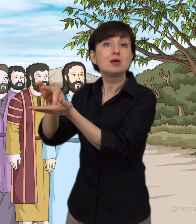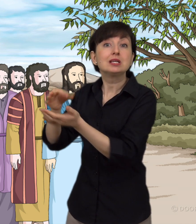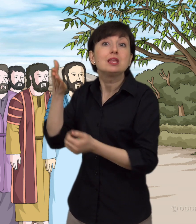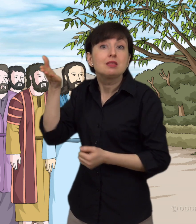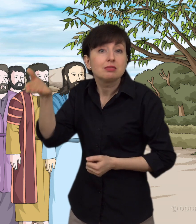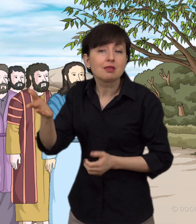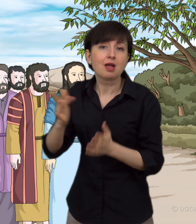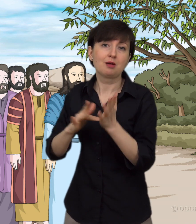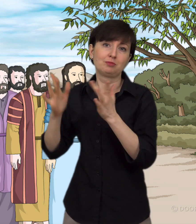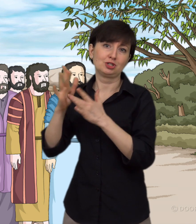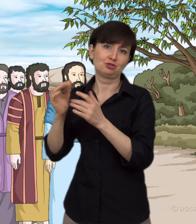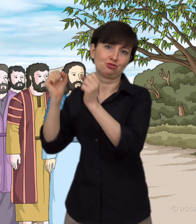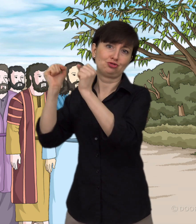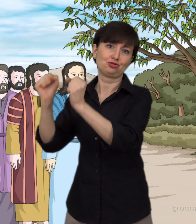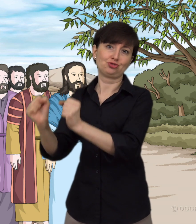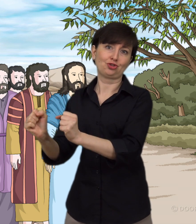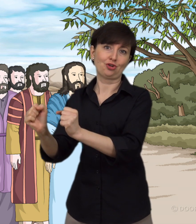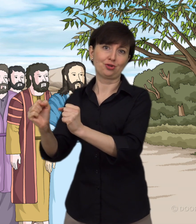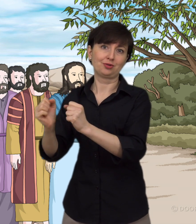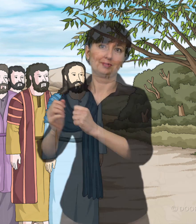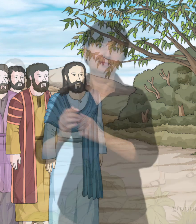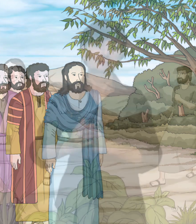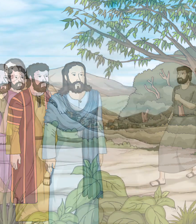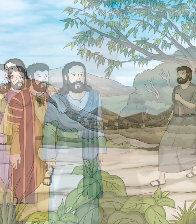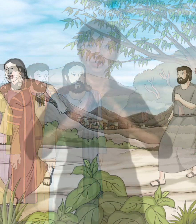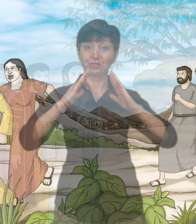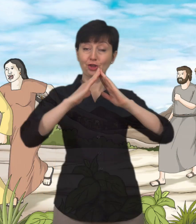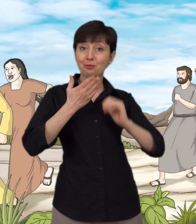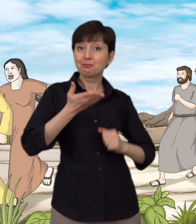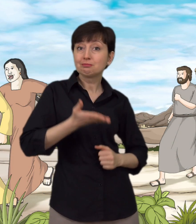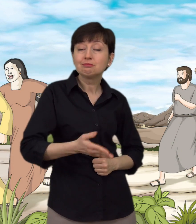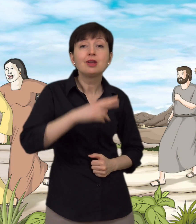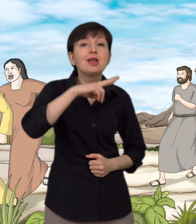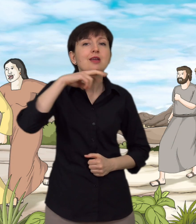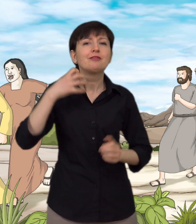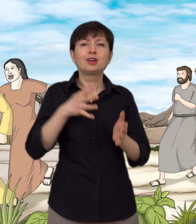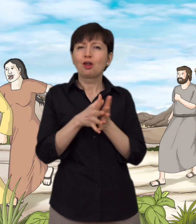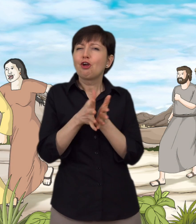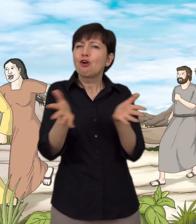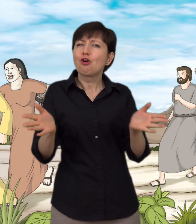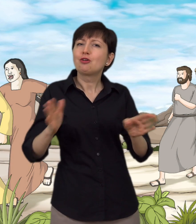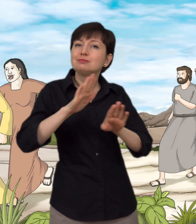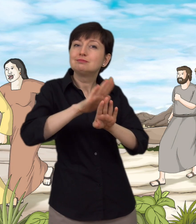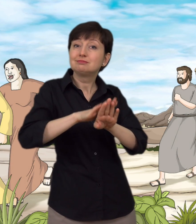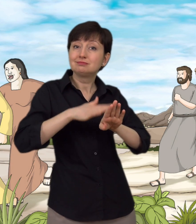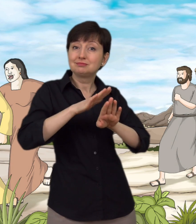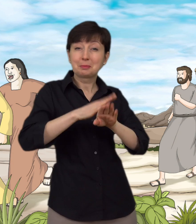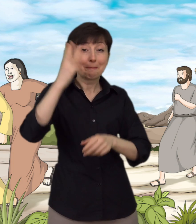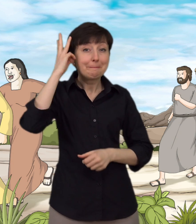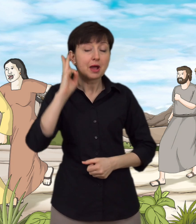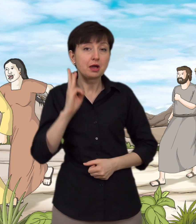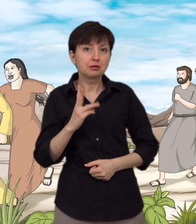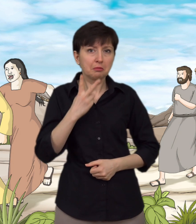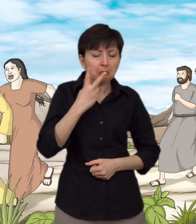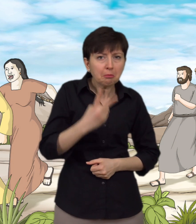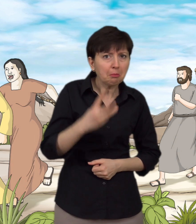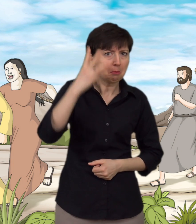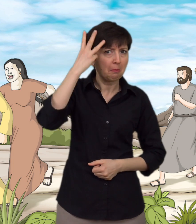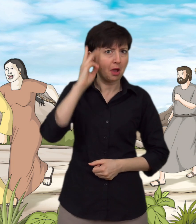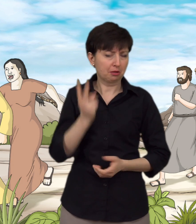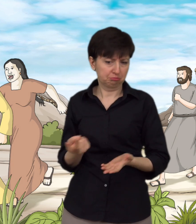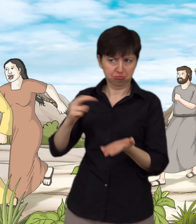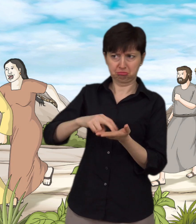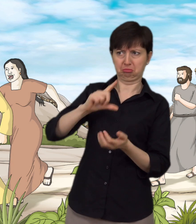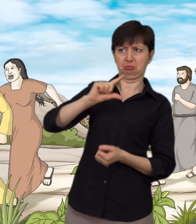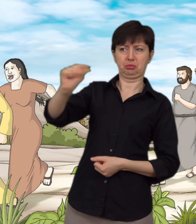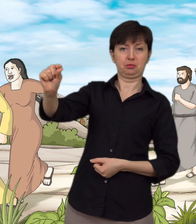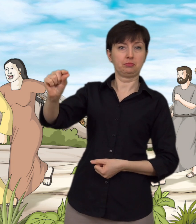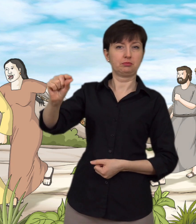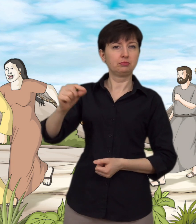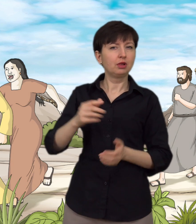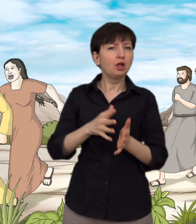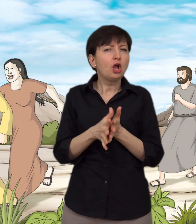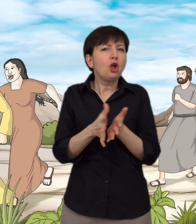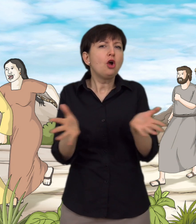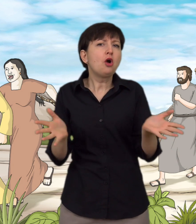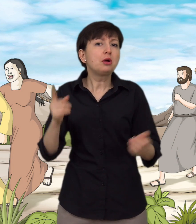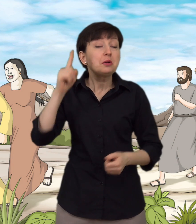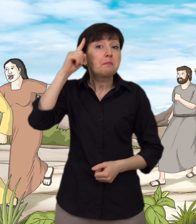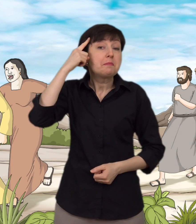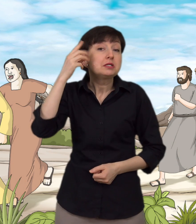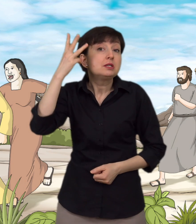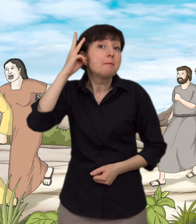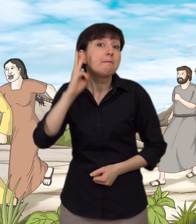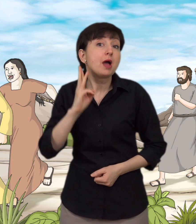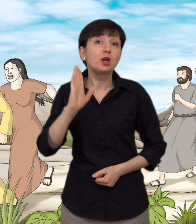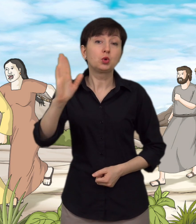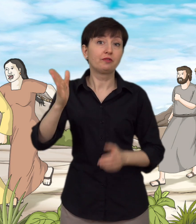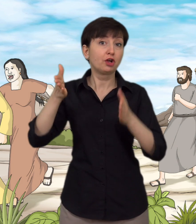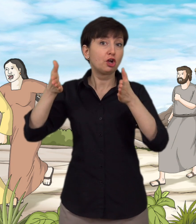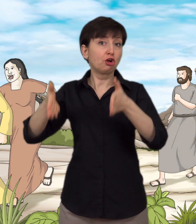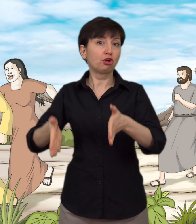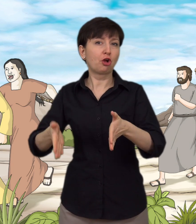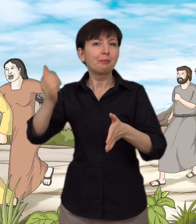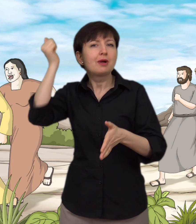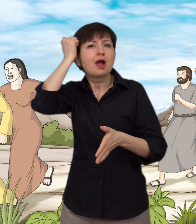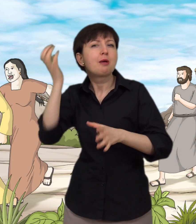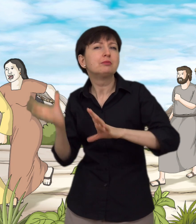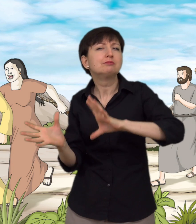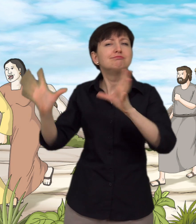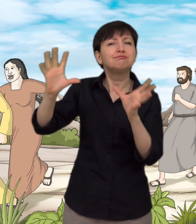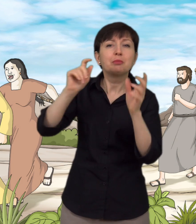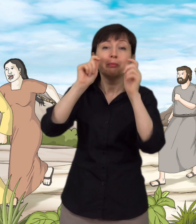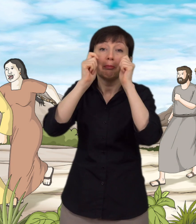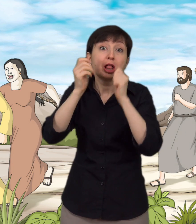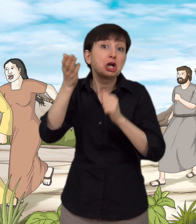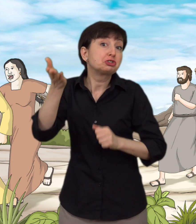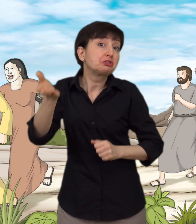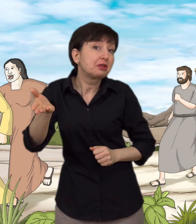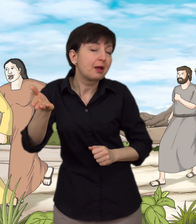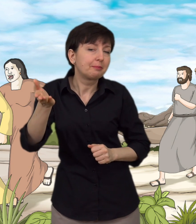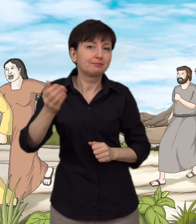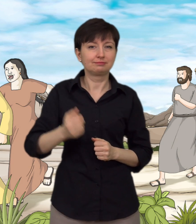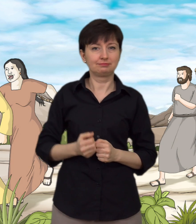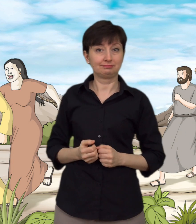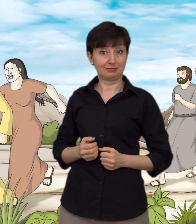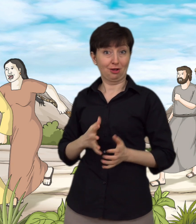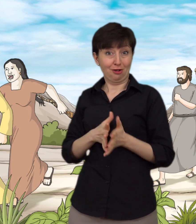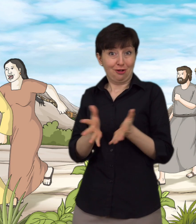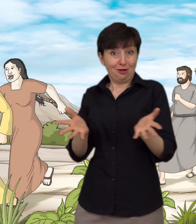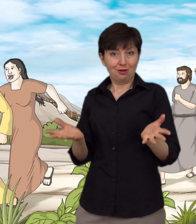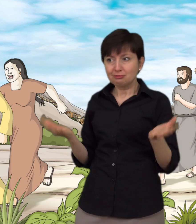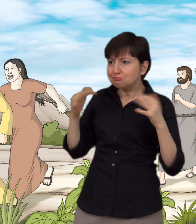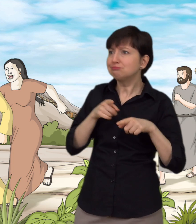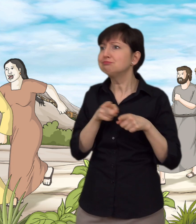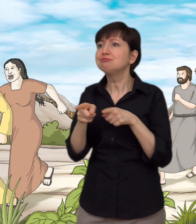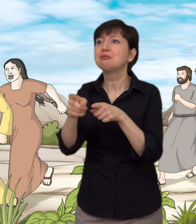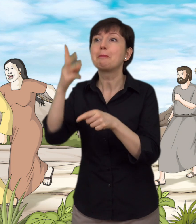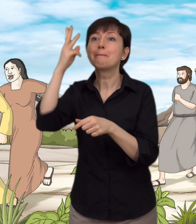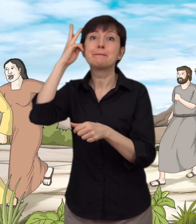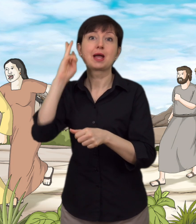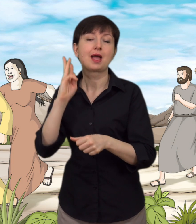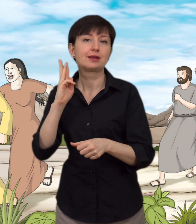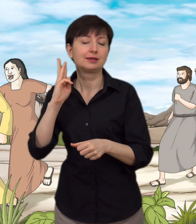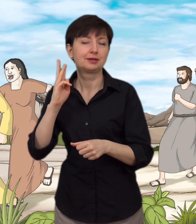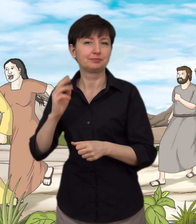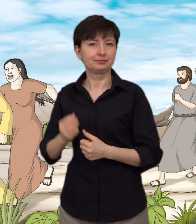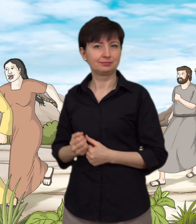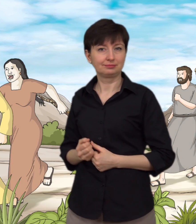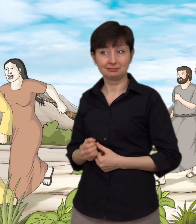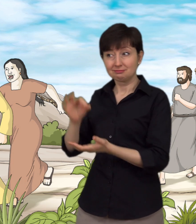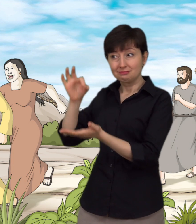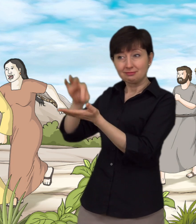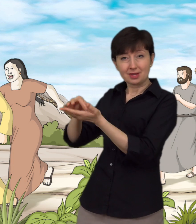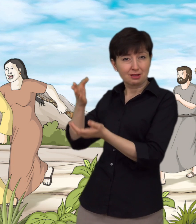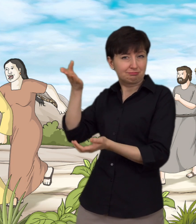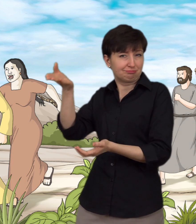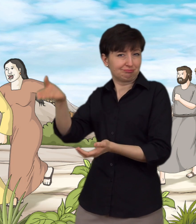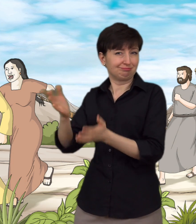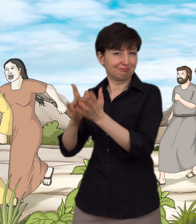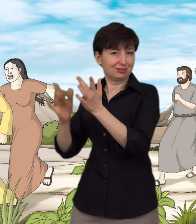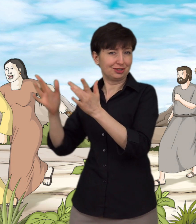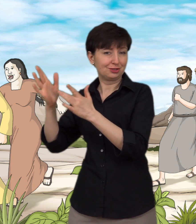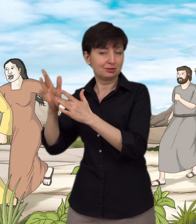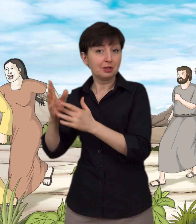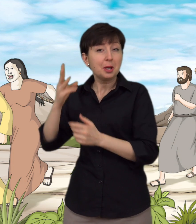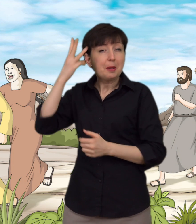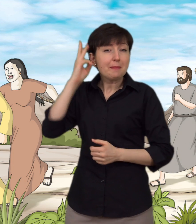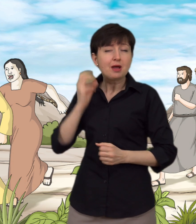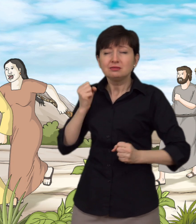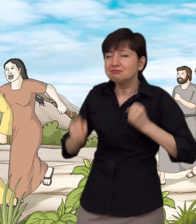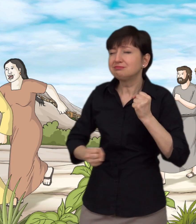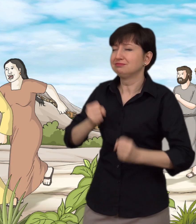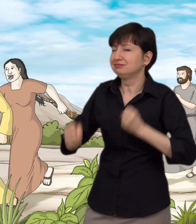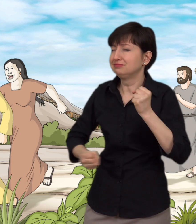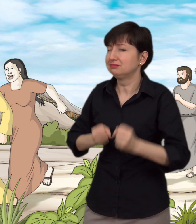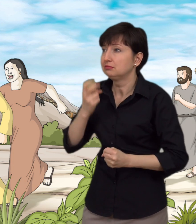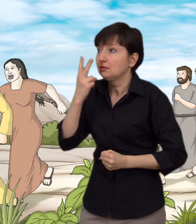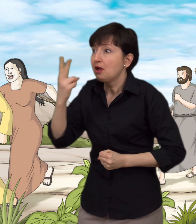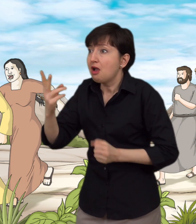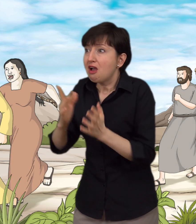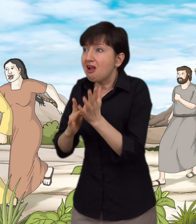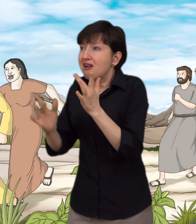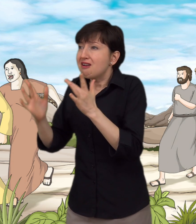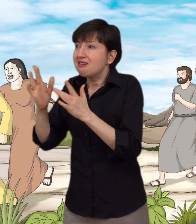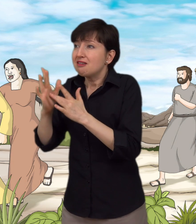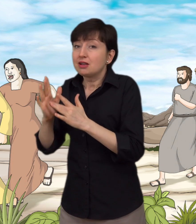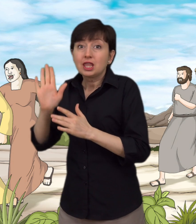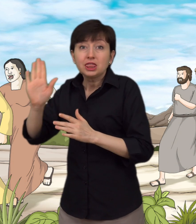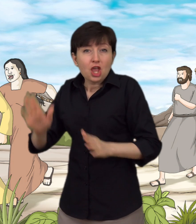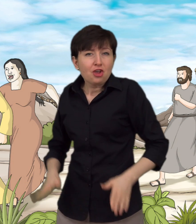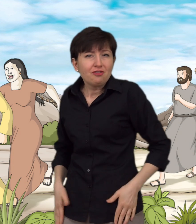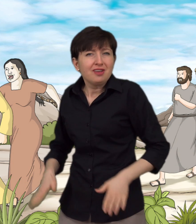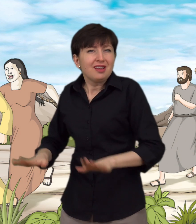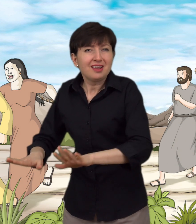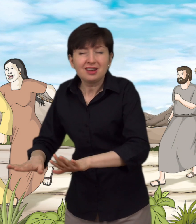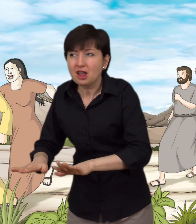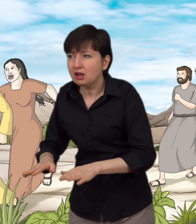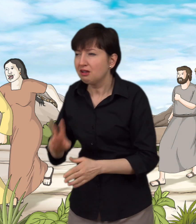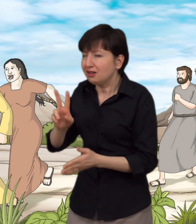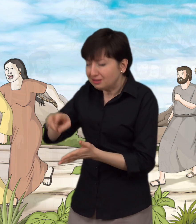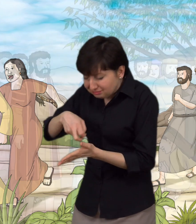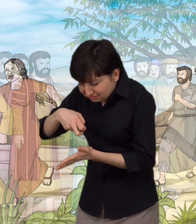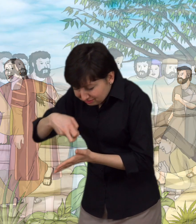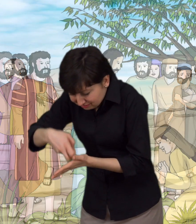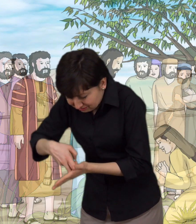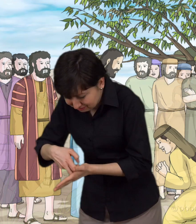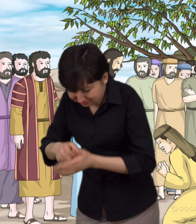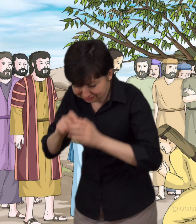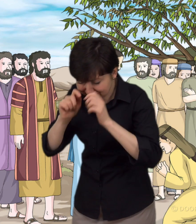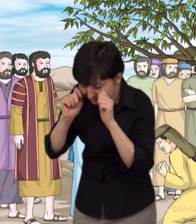When the Jews who were in the house consoling Mary saw how quickly she got up and went out, they followed her, supposing she was going to the tomb to mourn there.